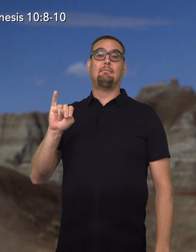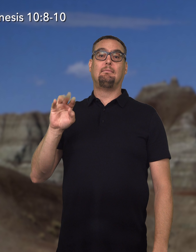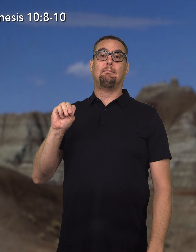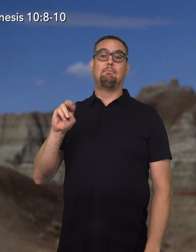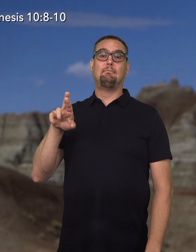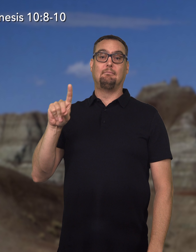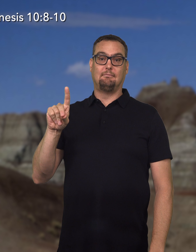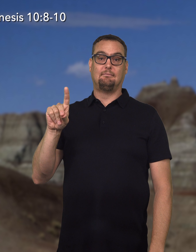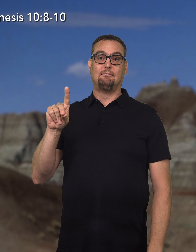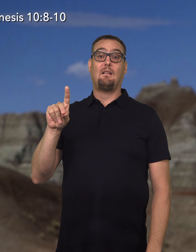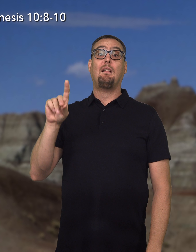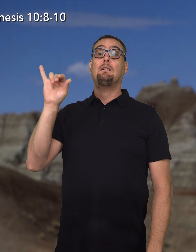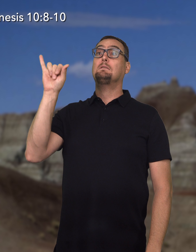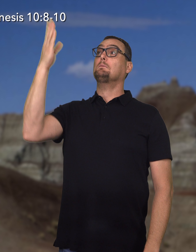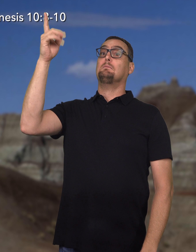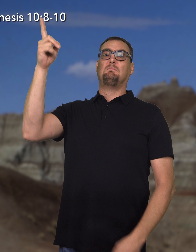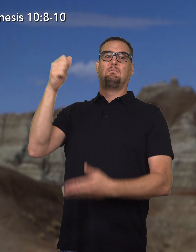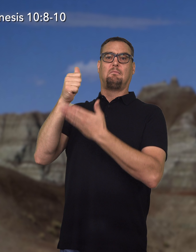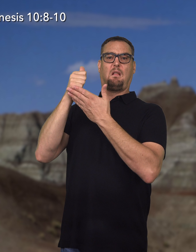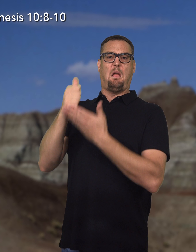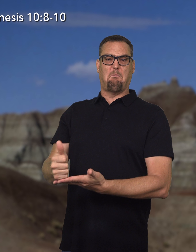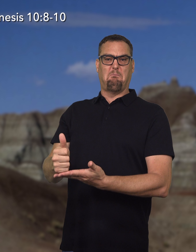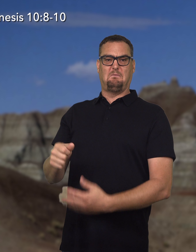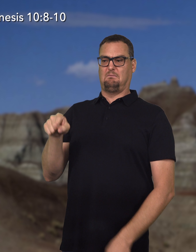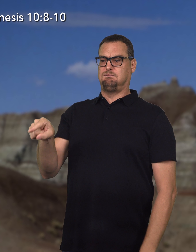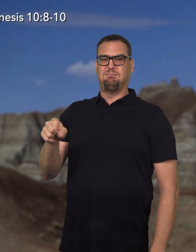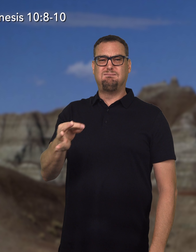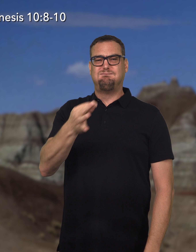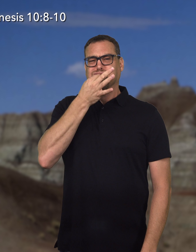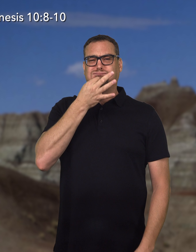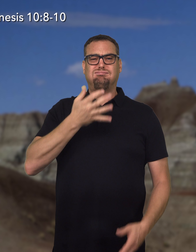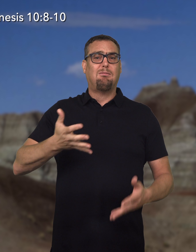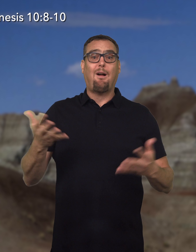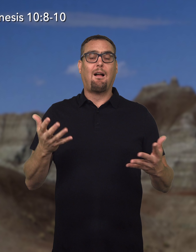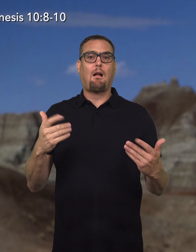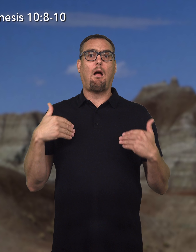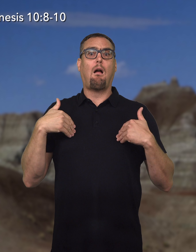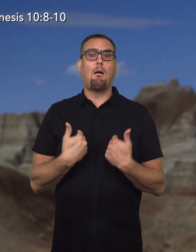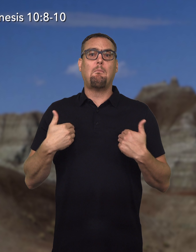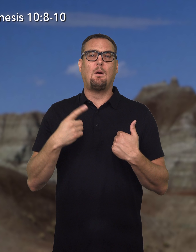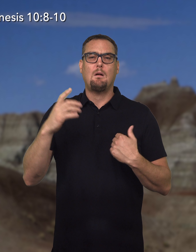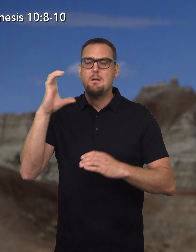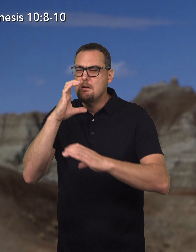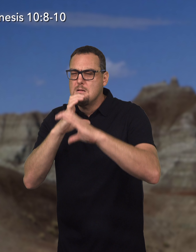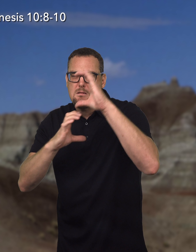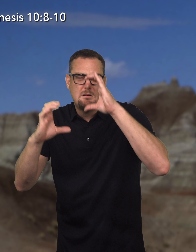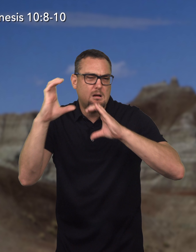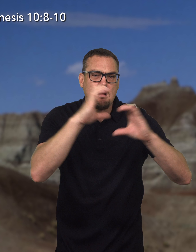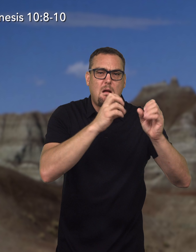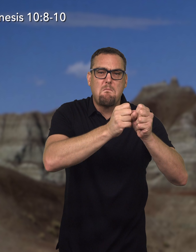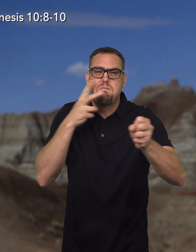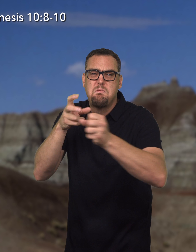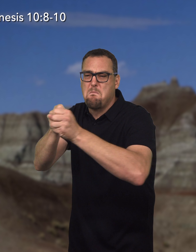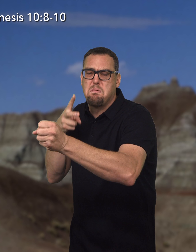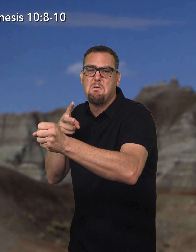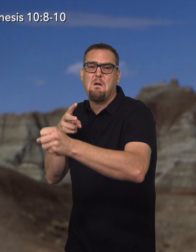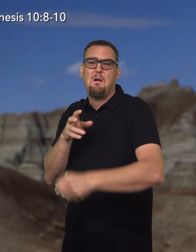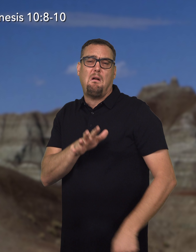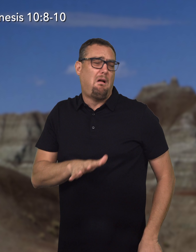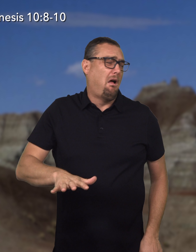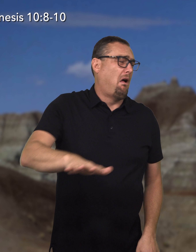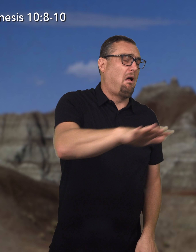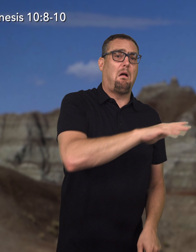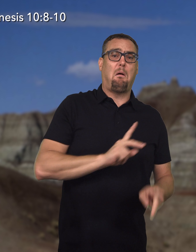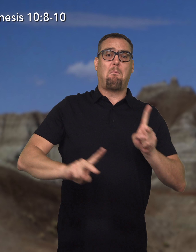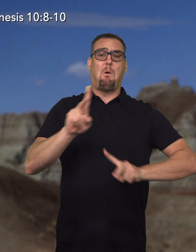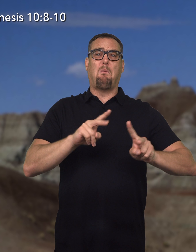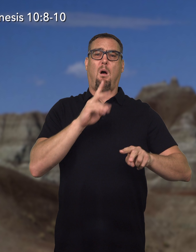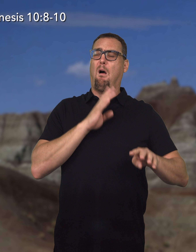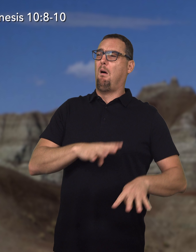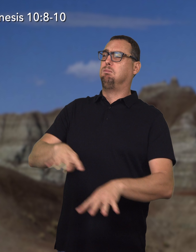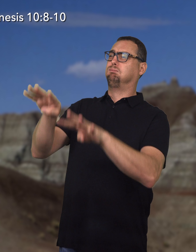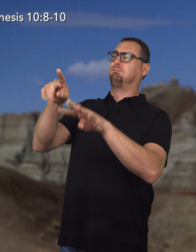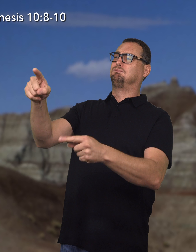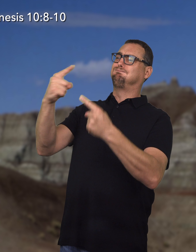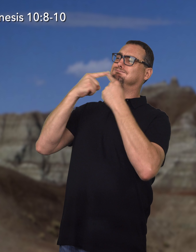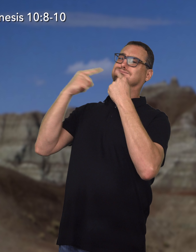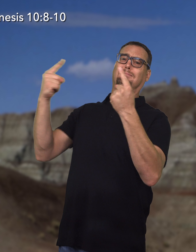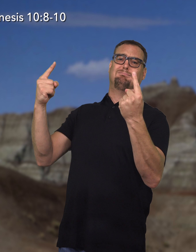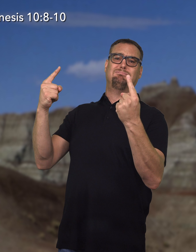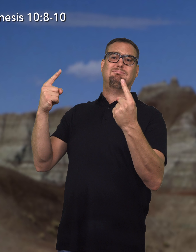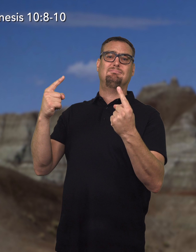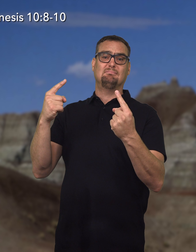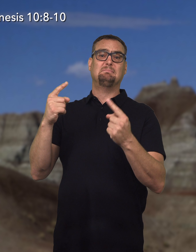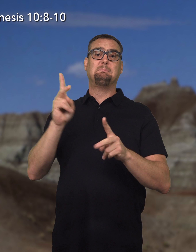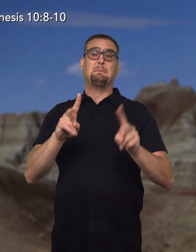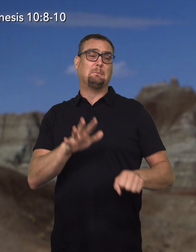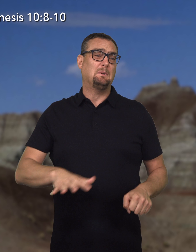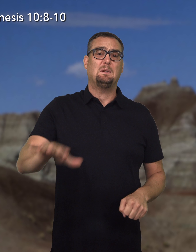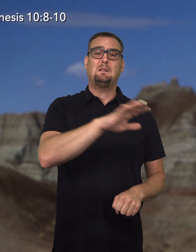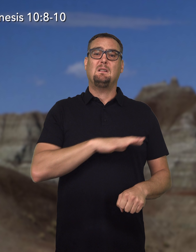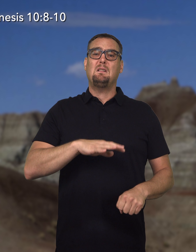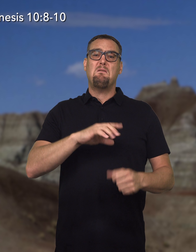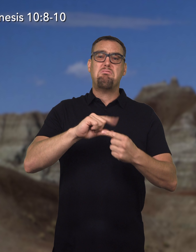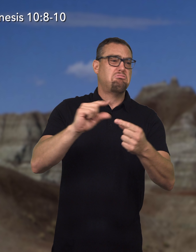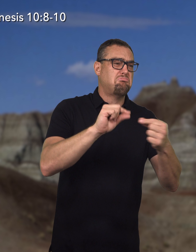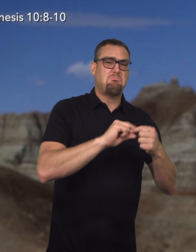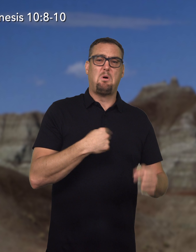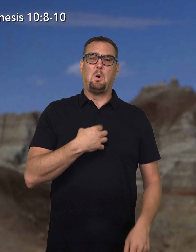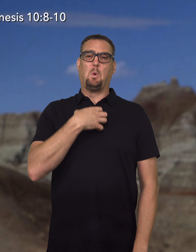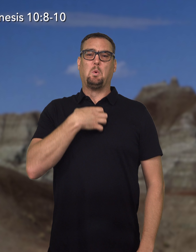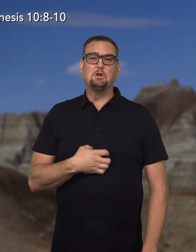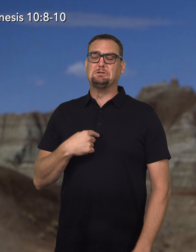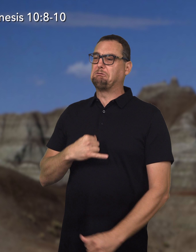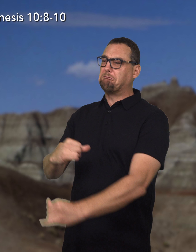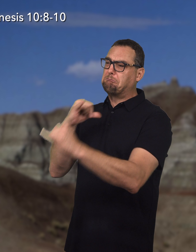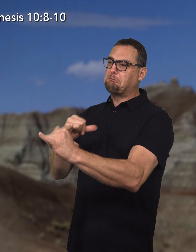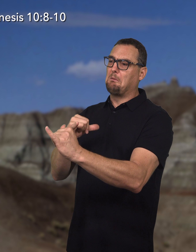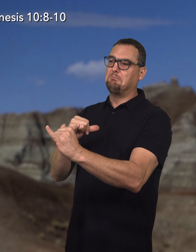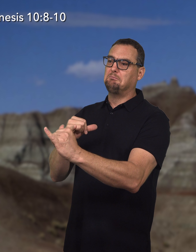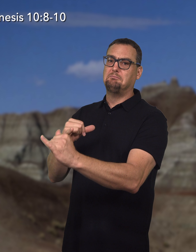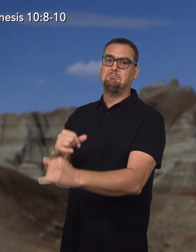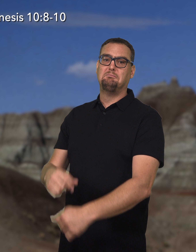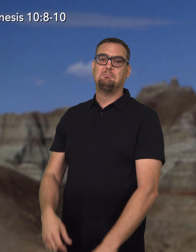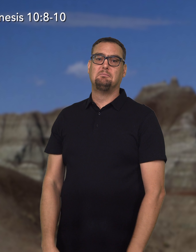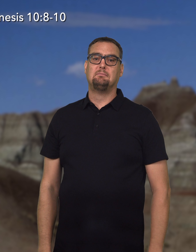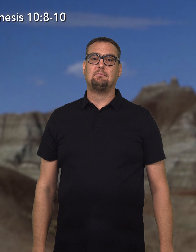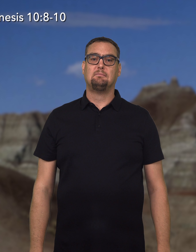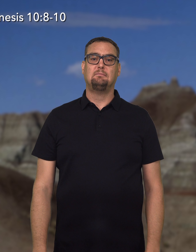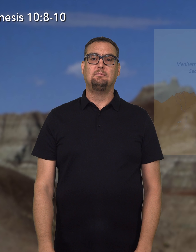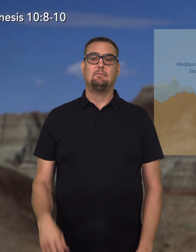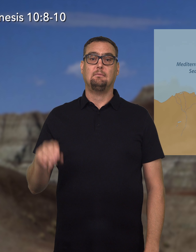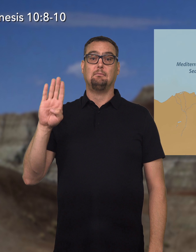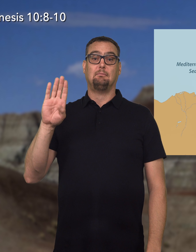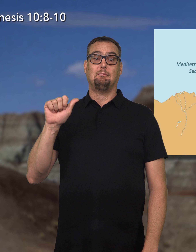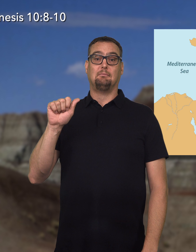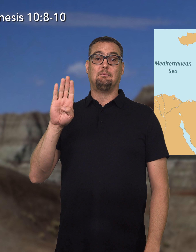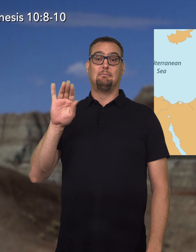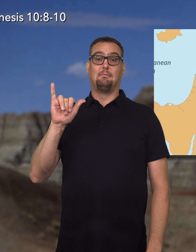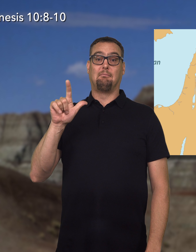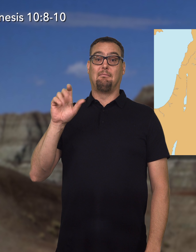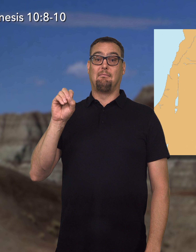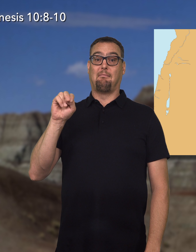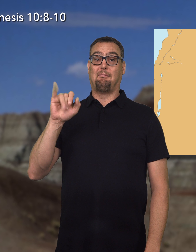He was a mighty hunter before the LORD; so it is said, “Like Nimrod, a mighty hunter before the LORD.”